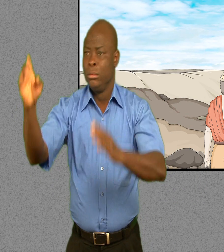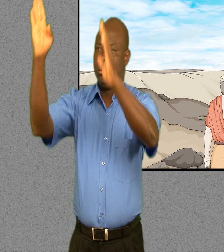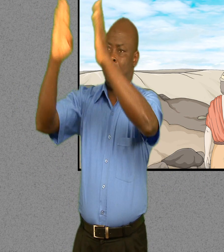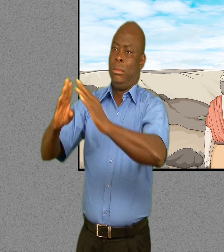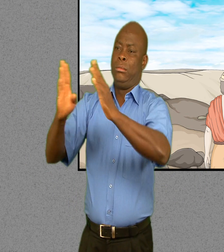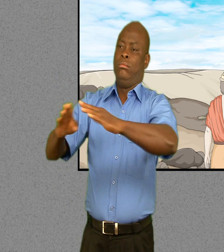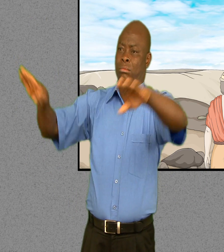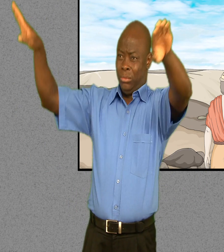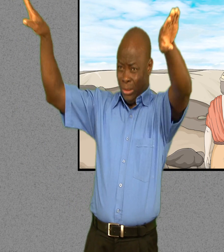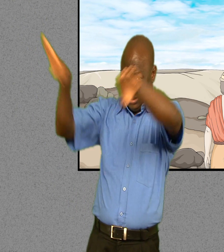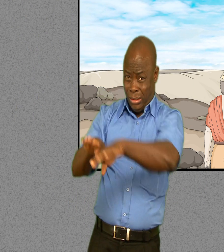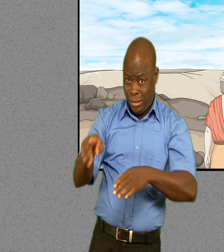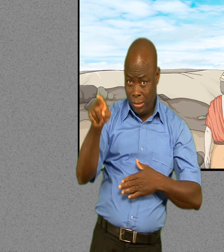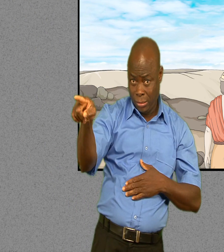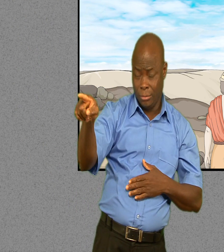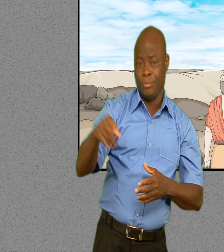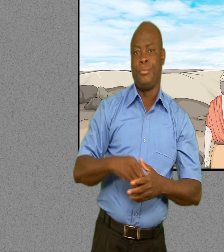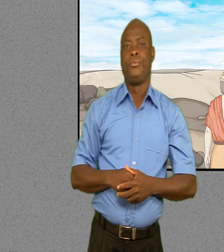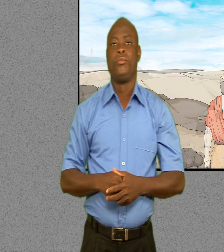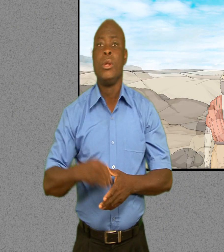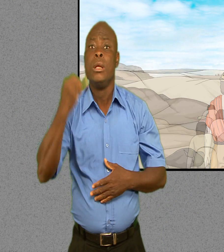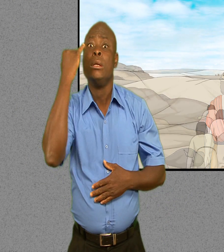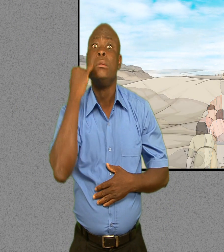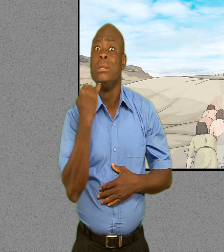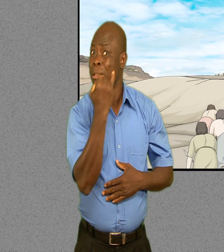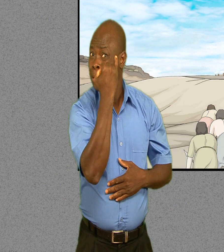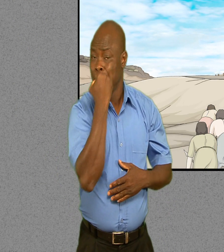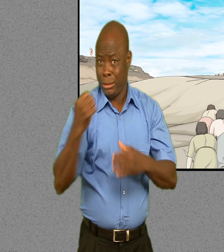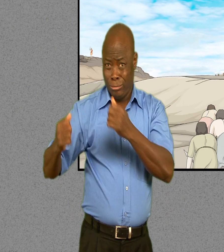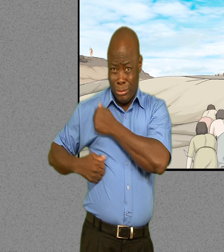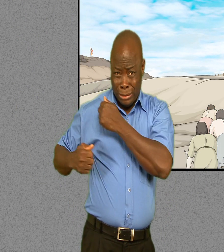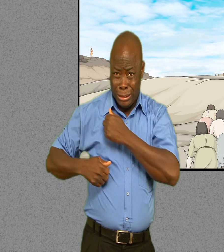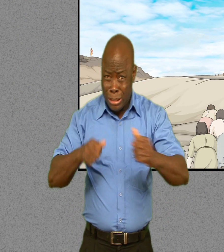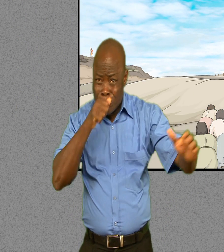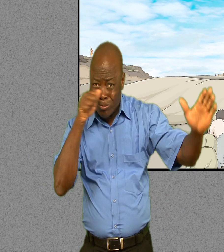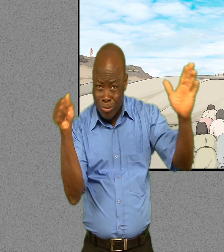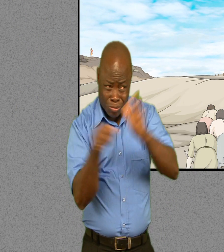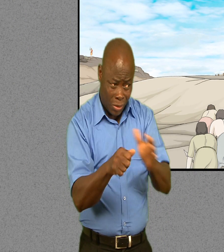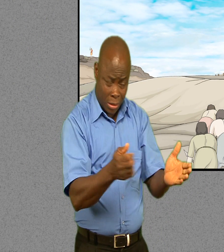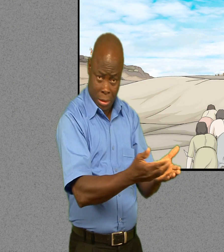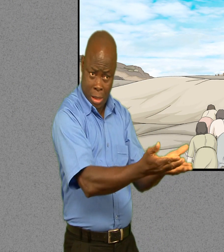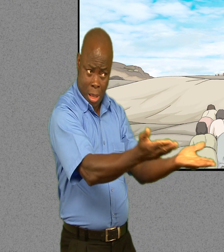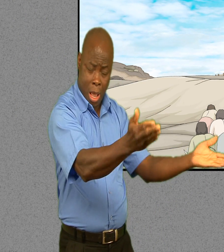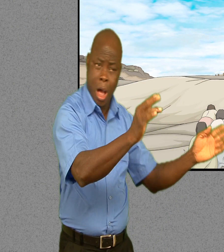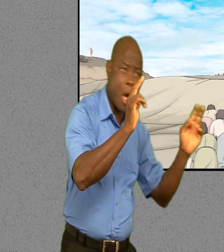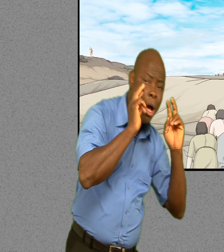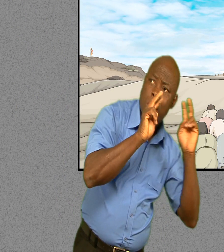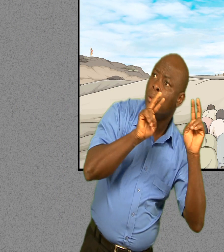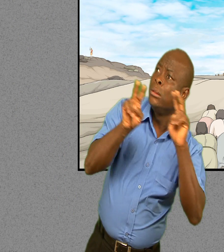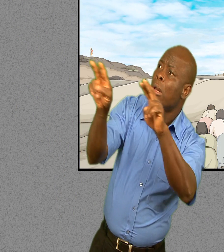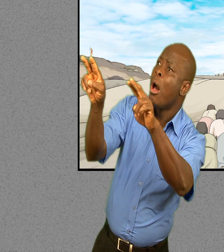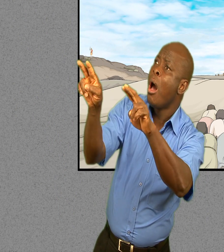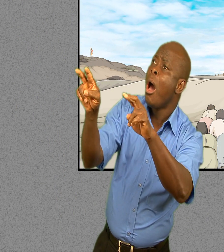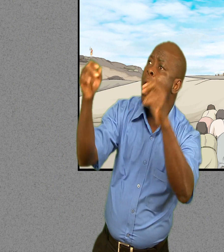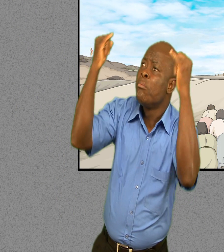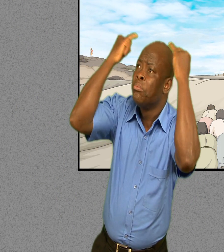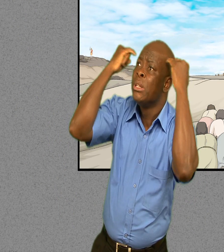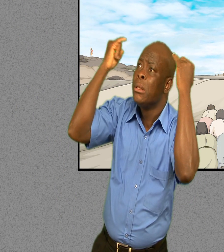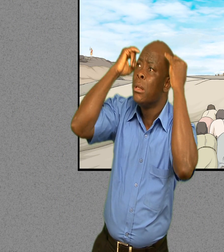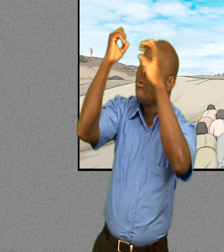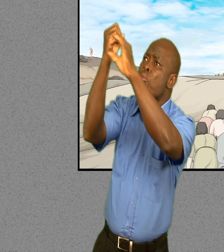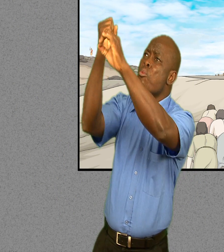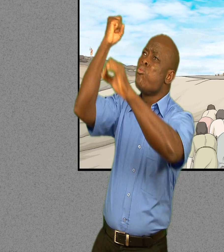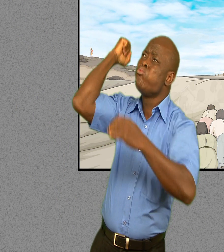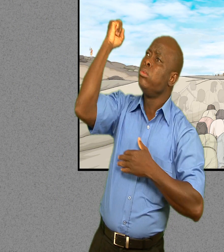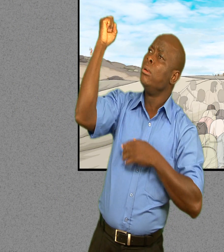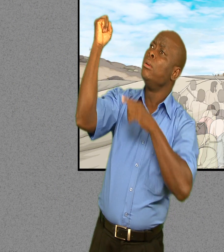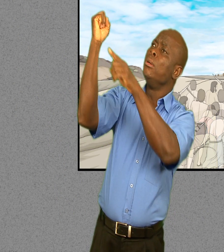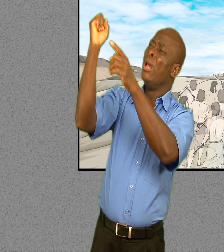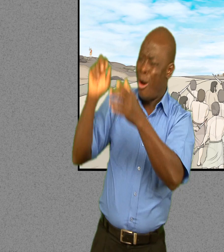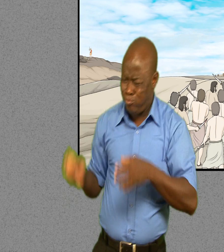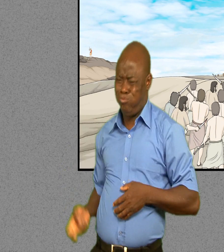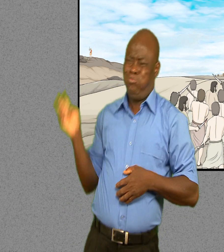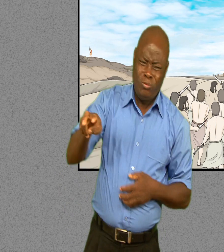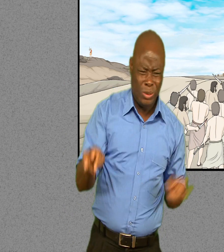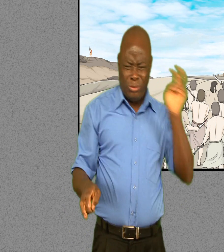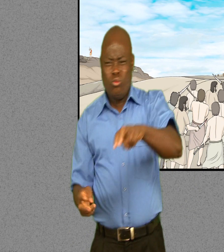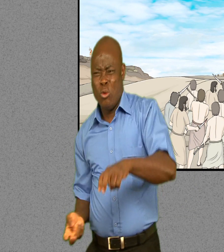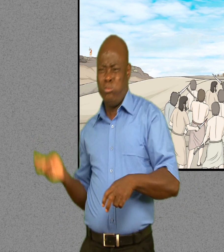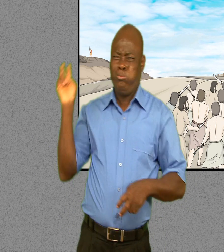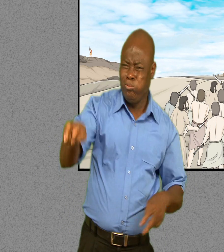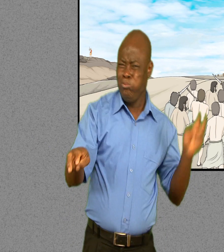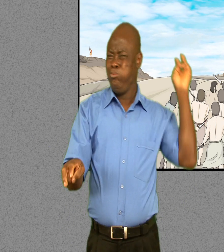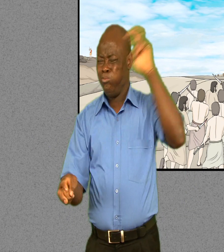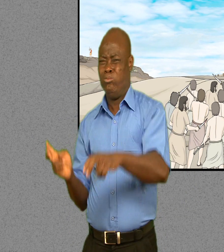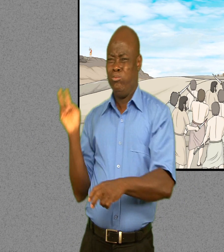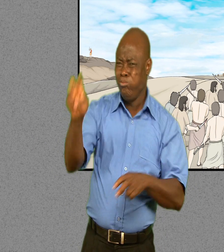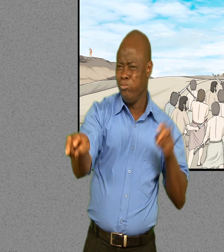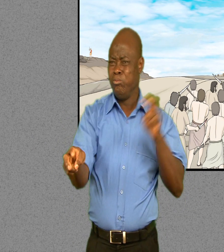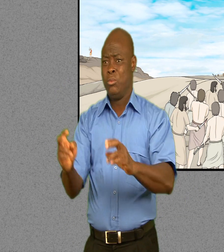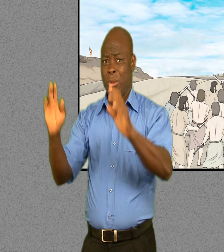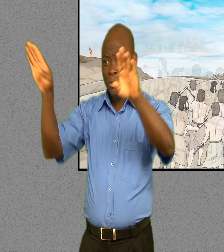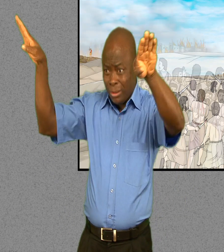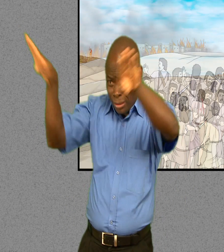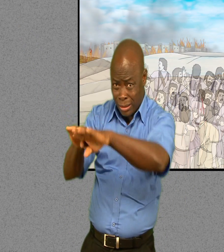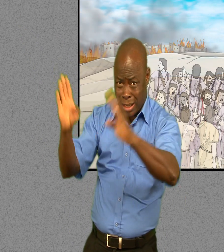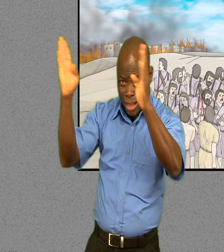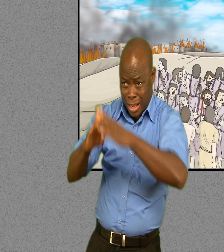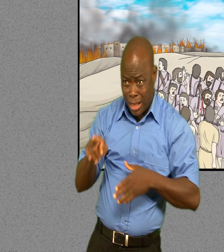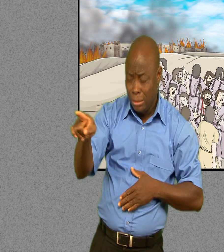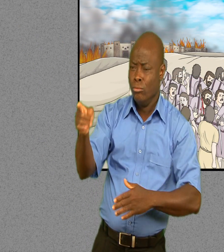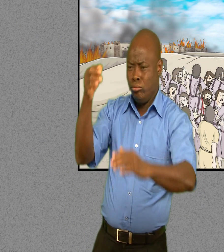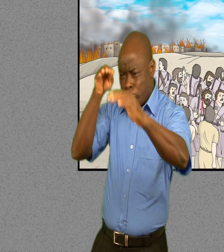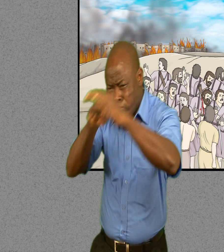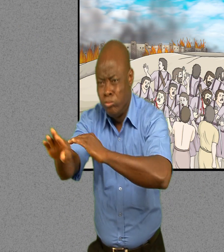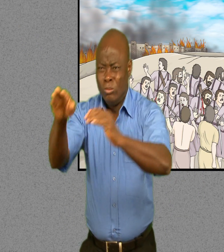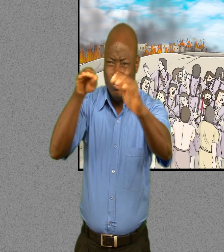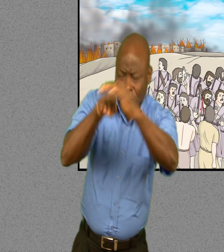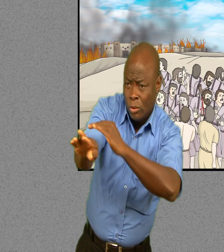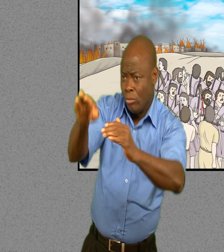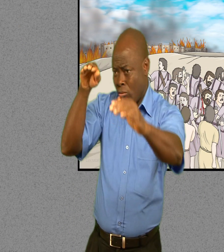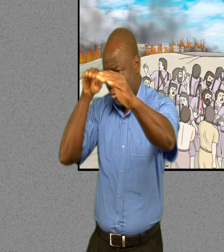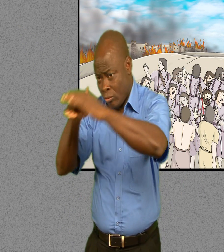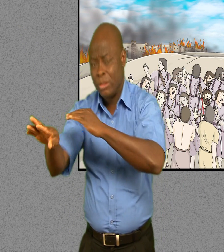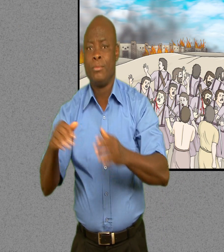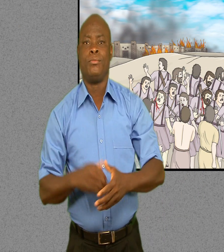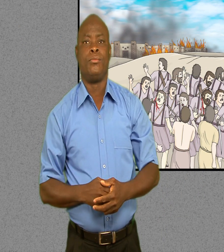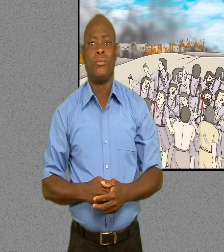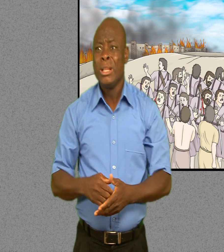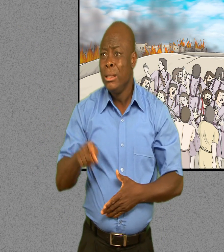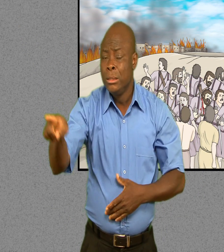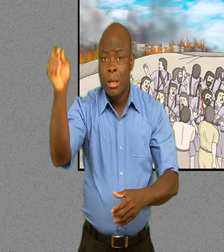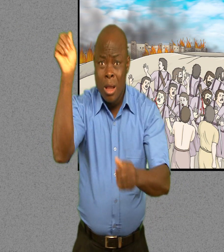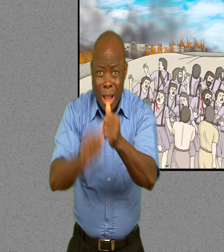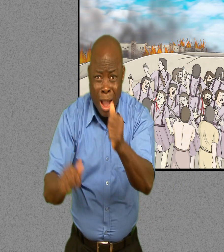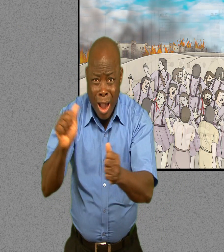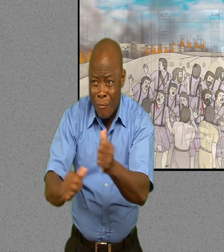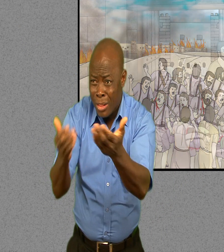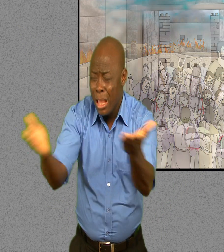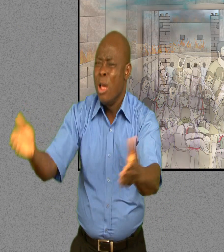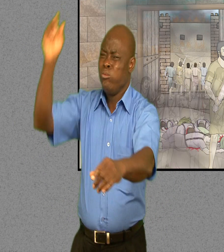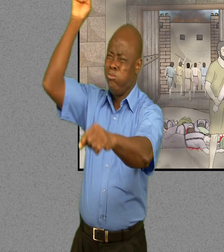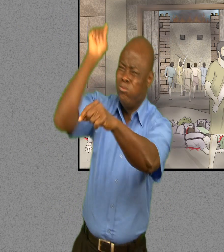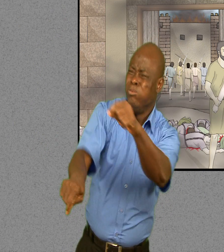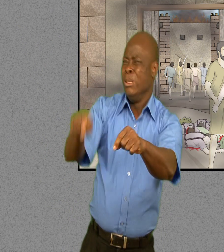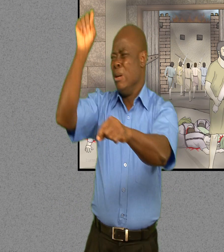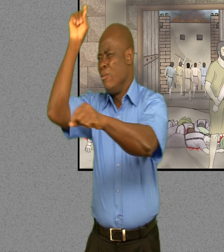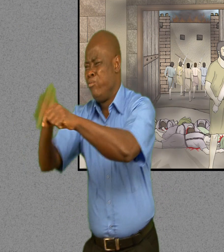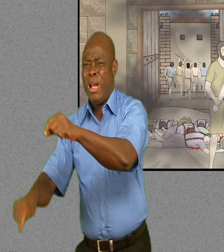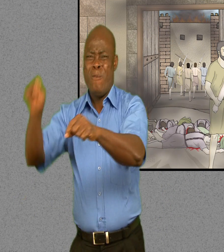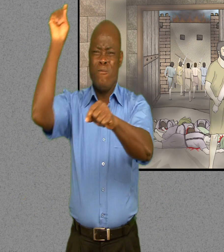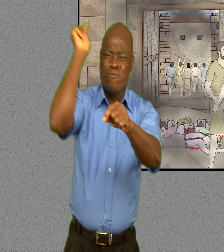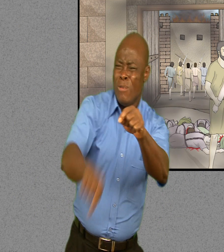When Joshua and all Israel saw that the men in ambush had captured the city and that smoke was rising from it, they turned around and struck down the men of Ai. Meanwhile, those in the ambush came out of the city against them, and the men of Ai were trapped between the Israelite forces on both sides. So Israel struck them down until no survivor or fugitive remained.